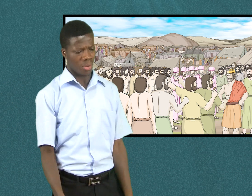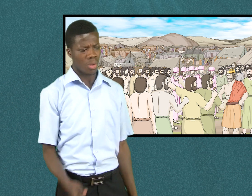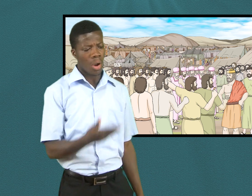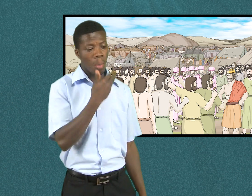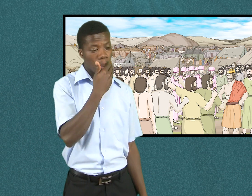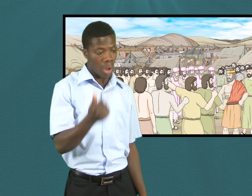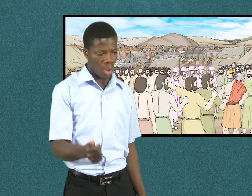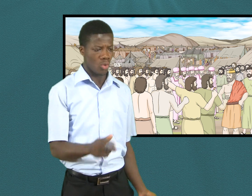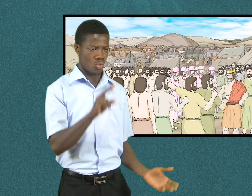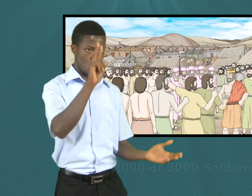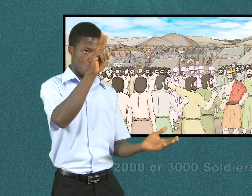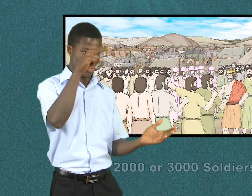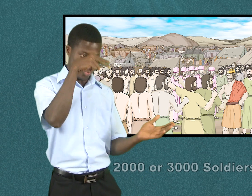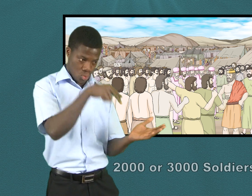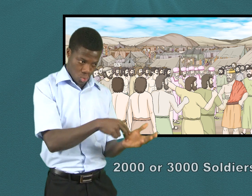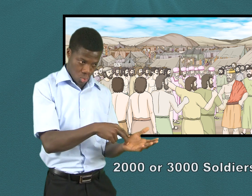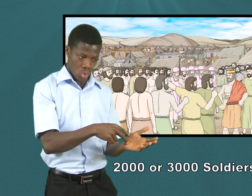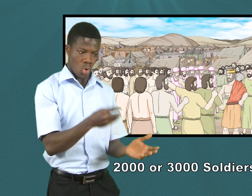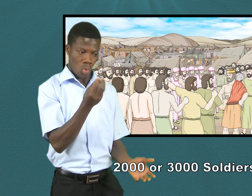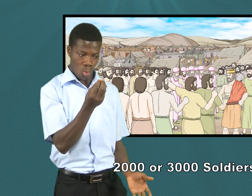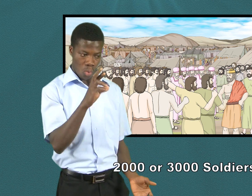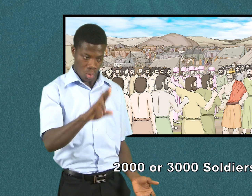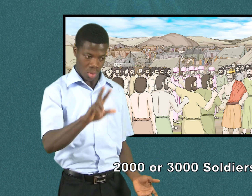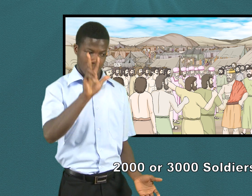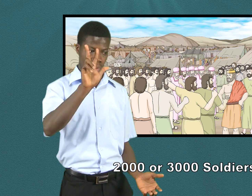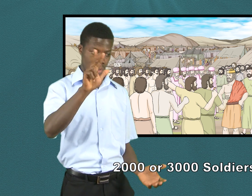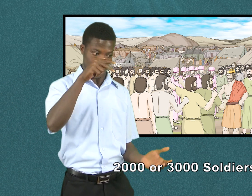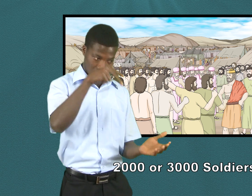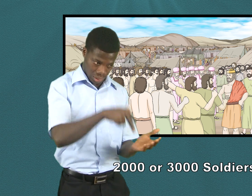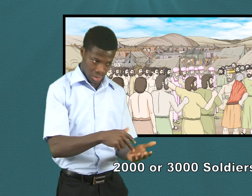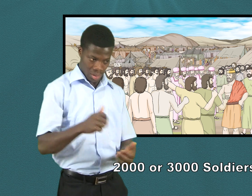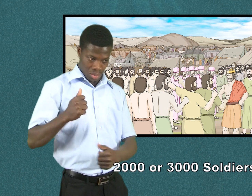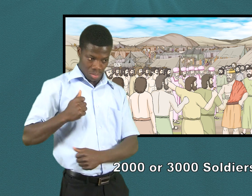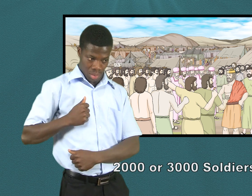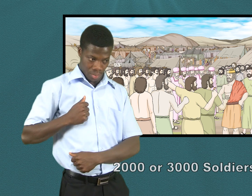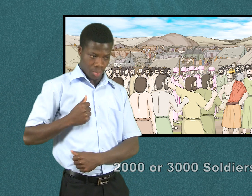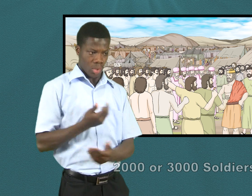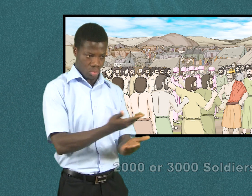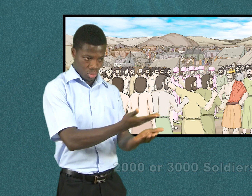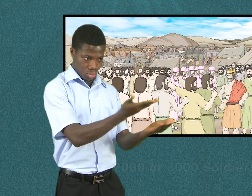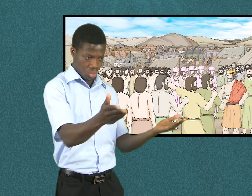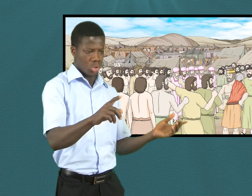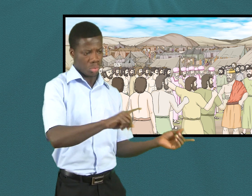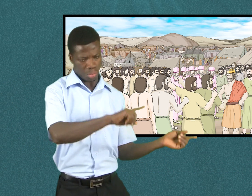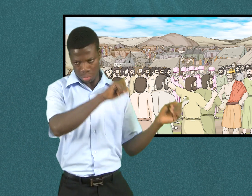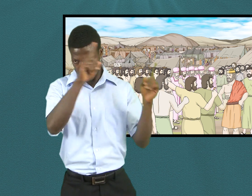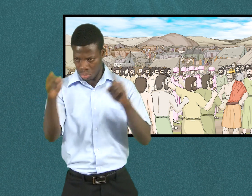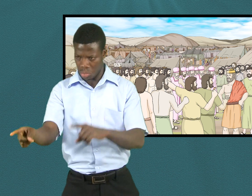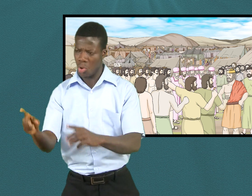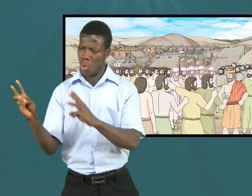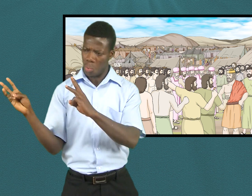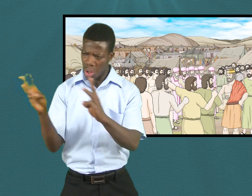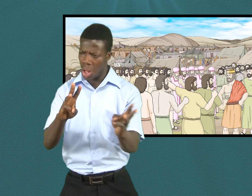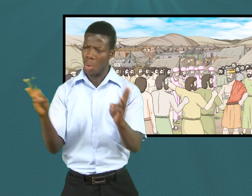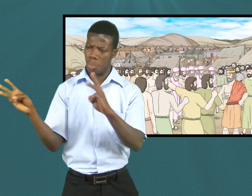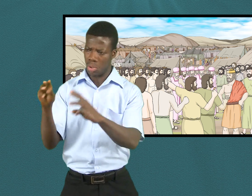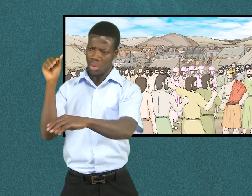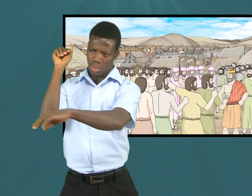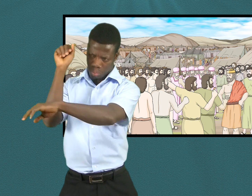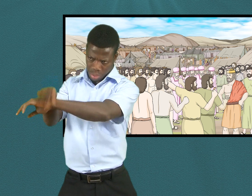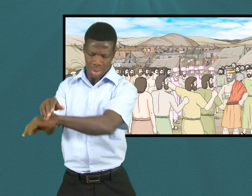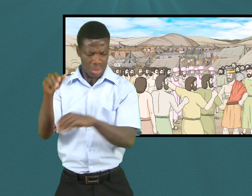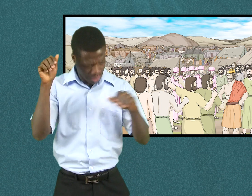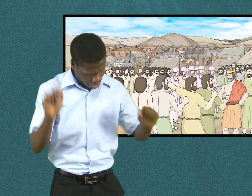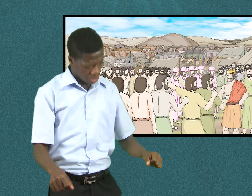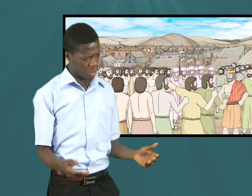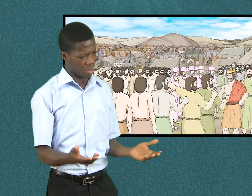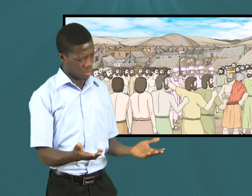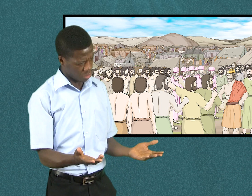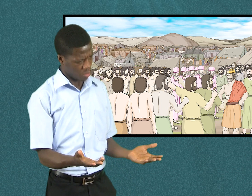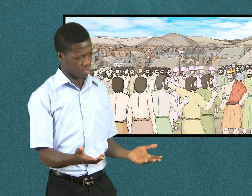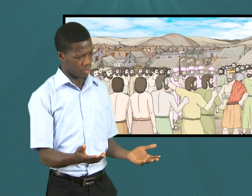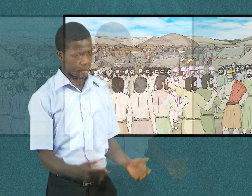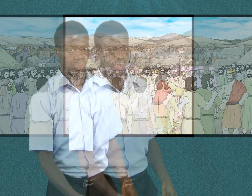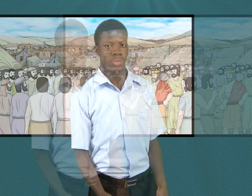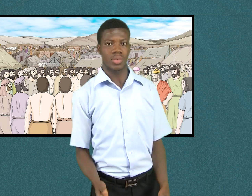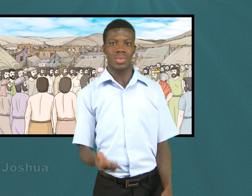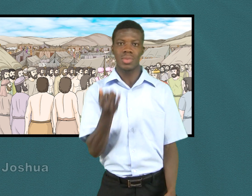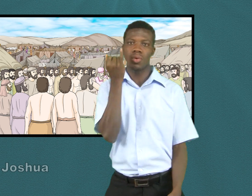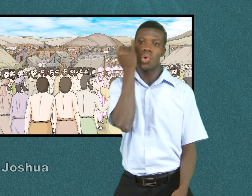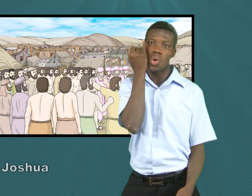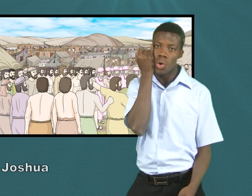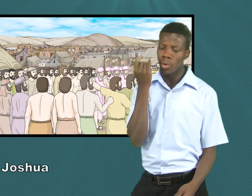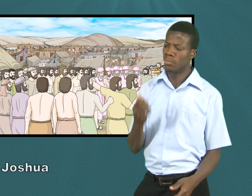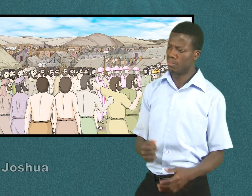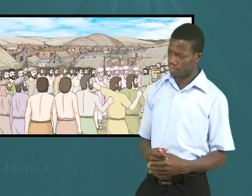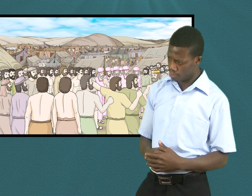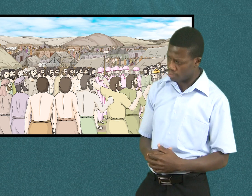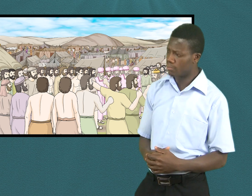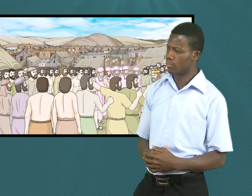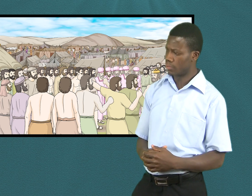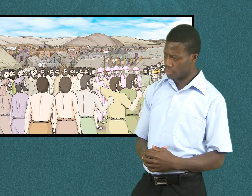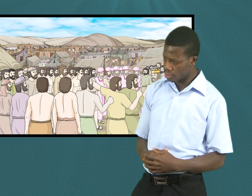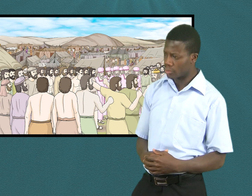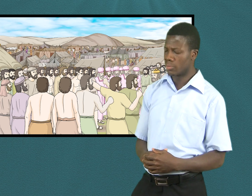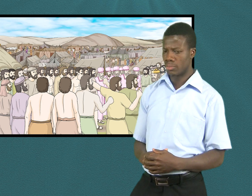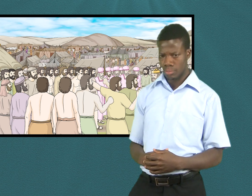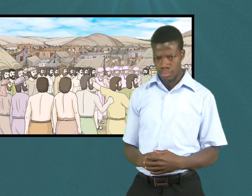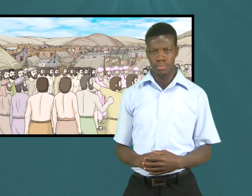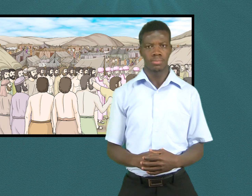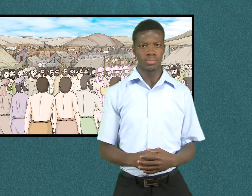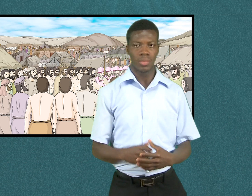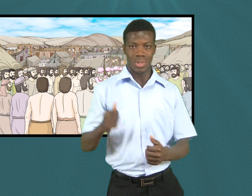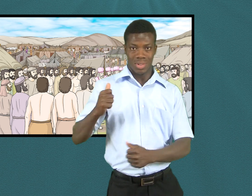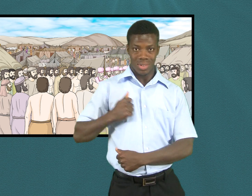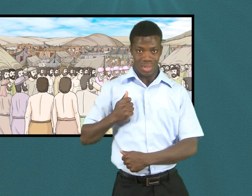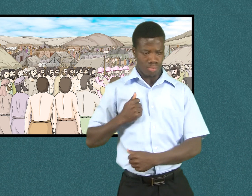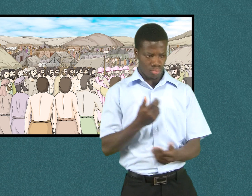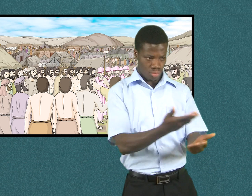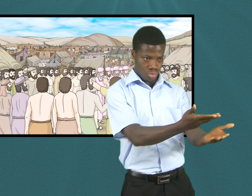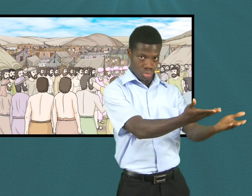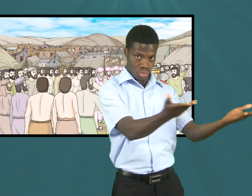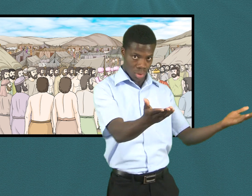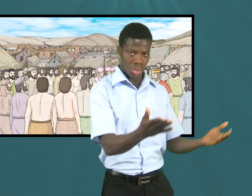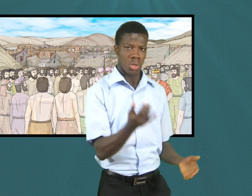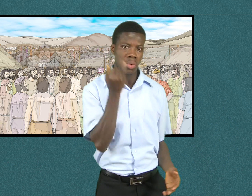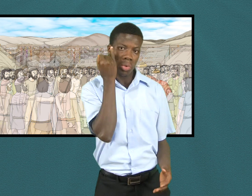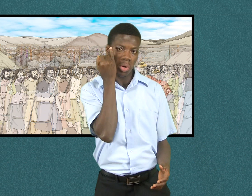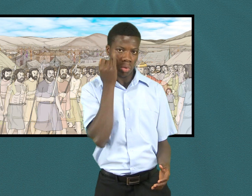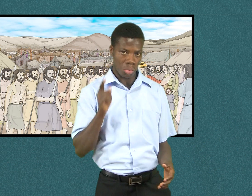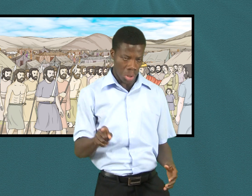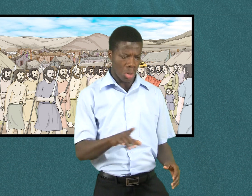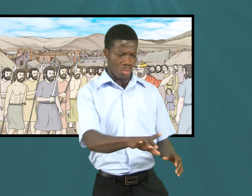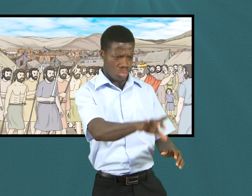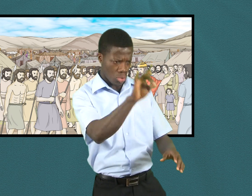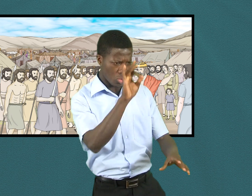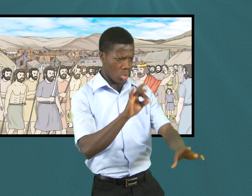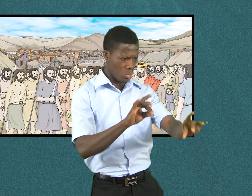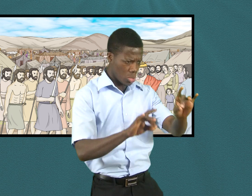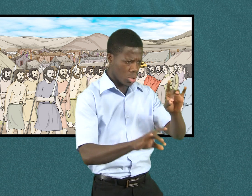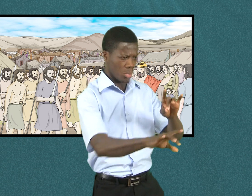two or three thousand men are enough to go up and attack Ai.